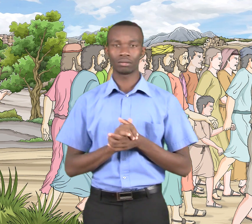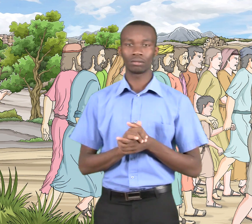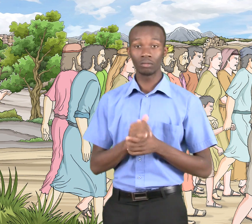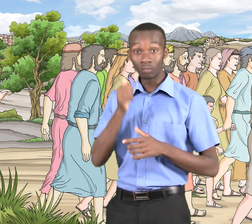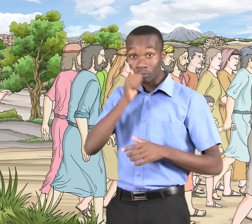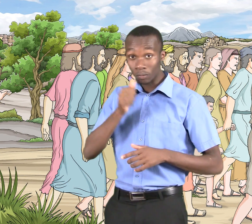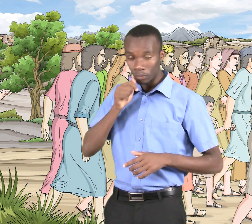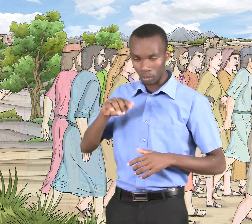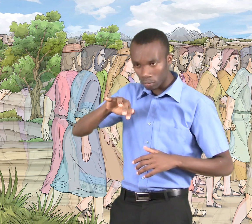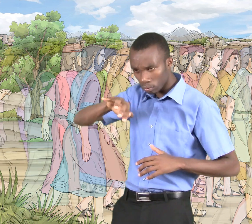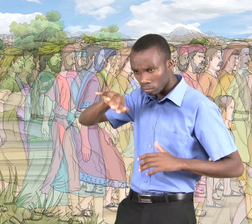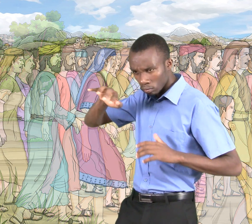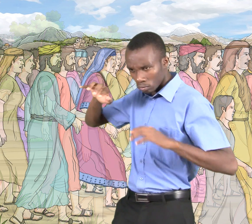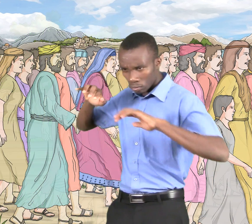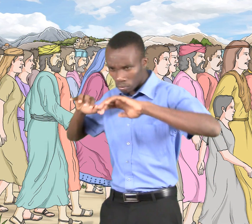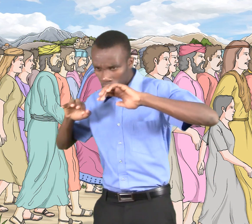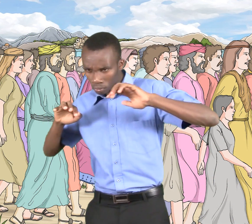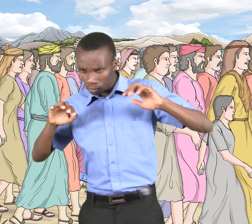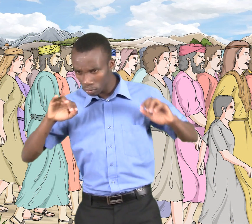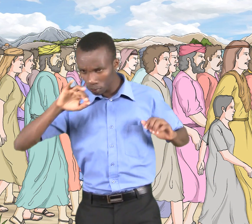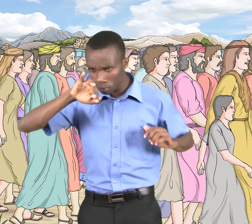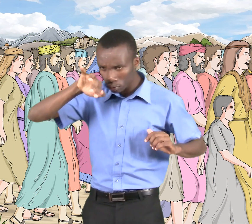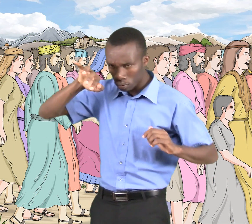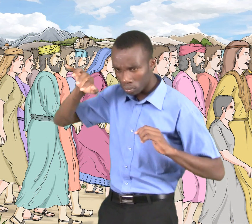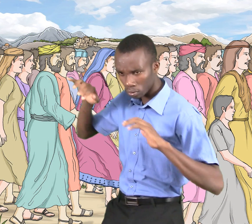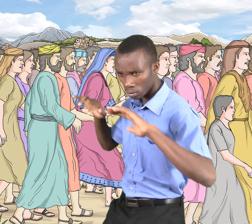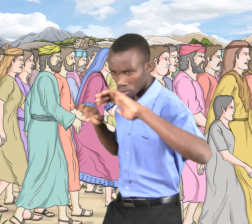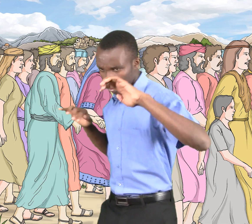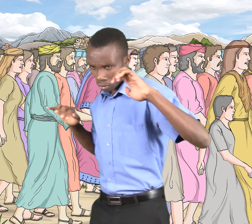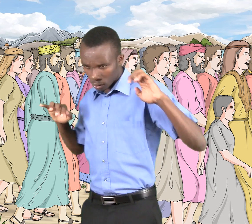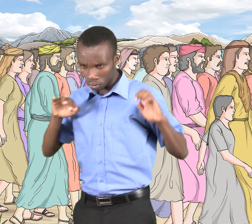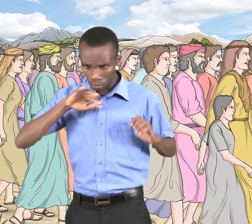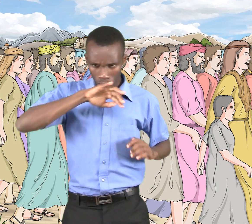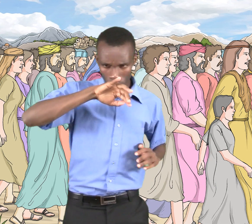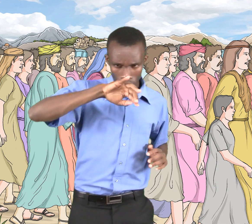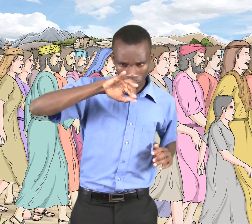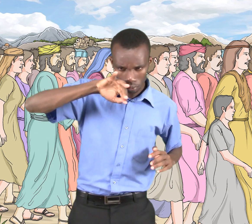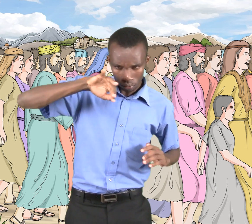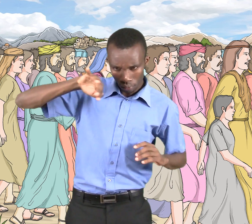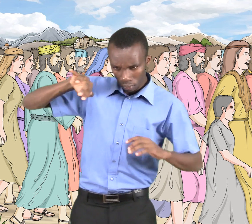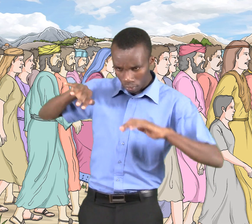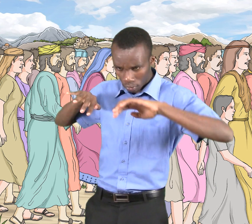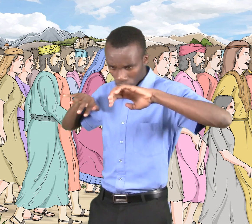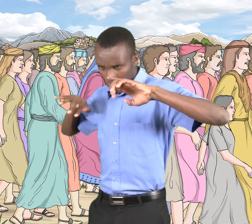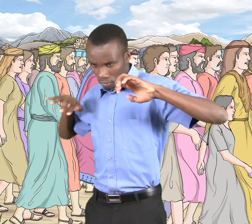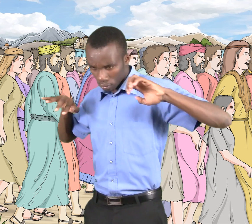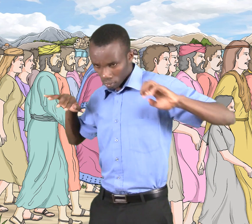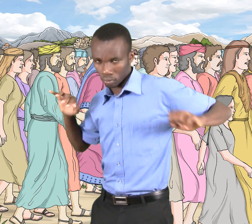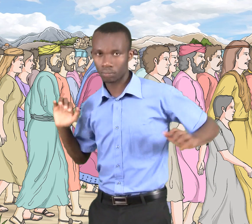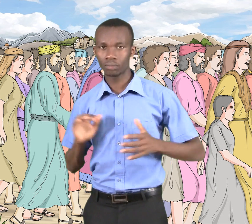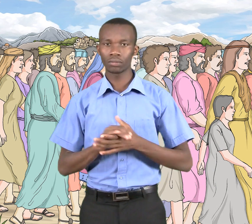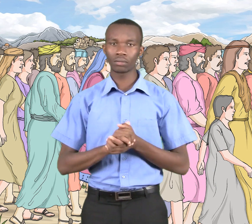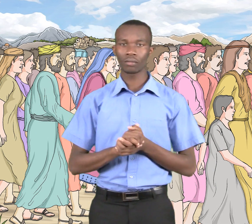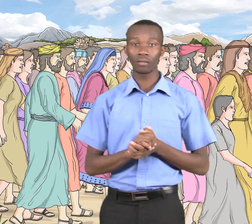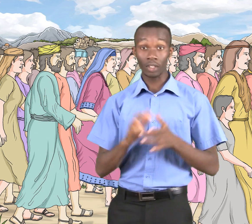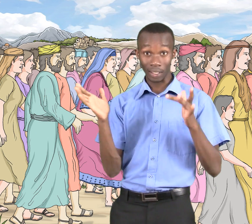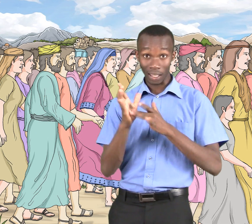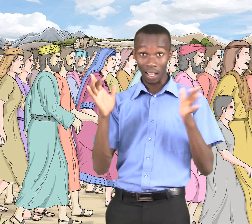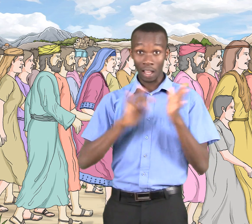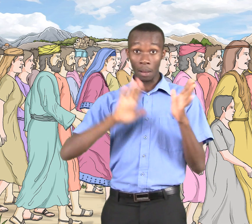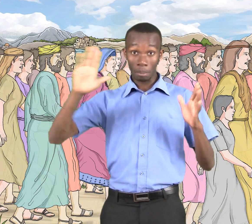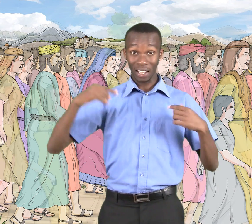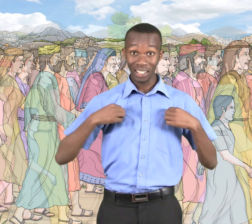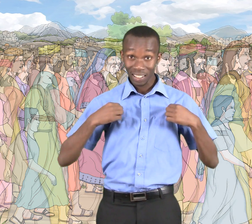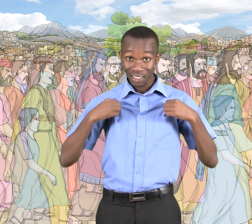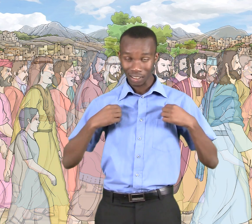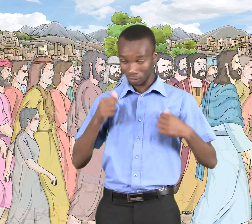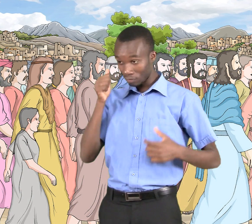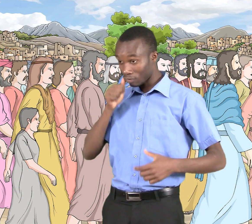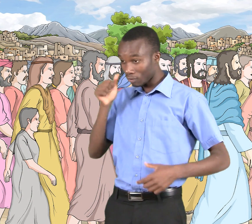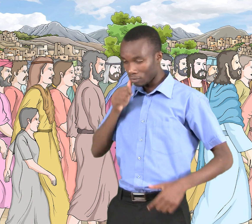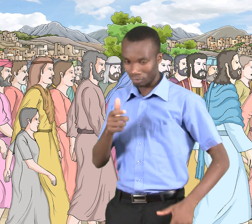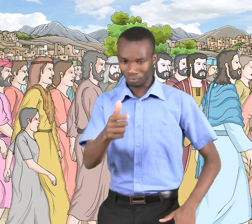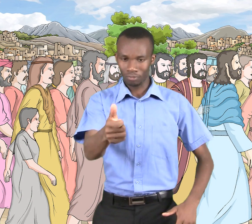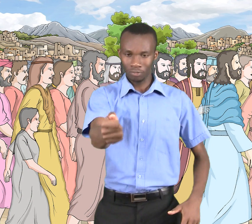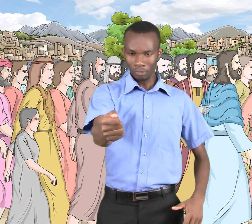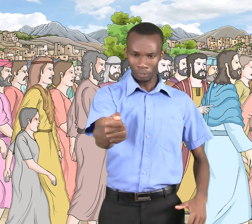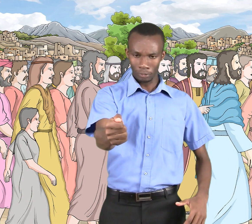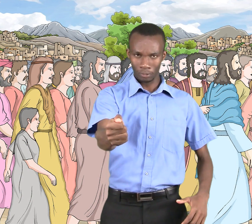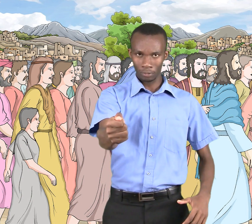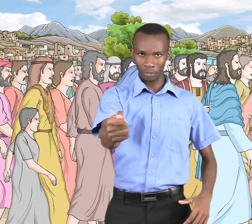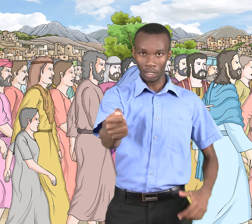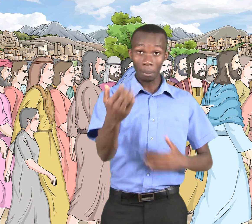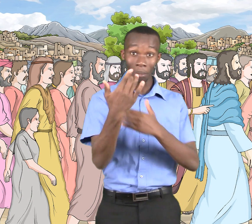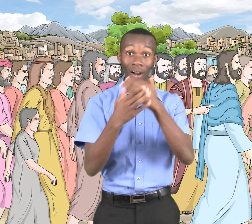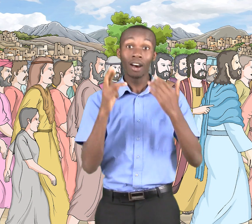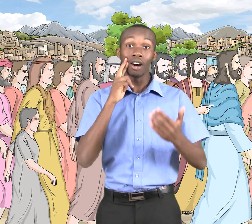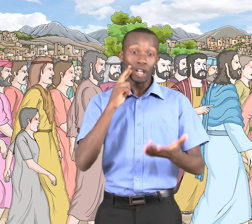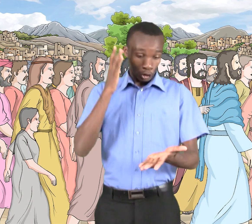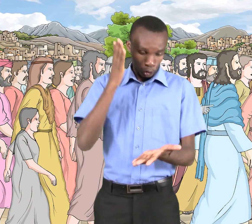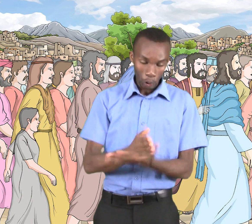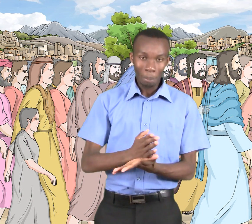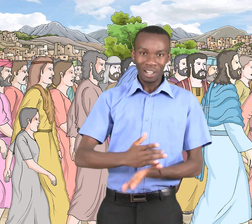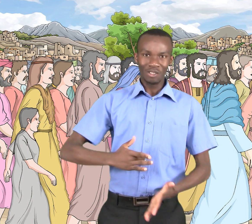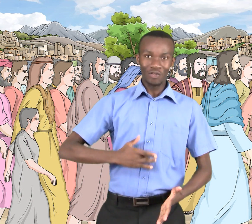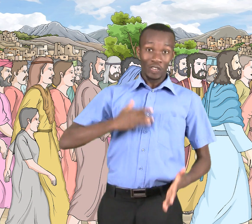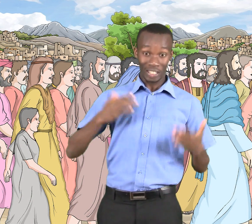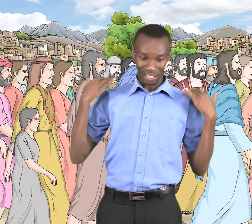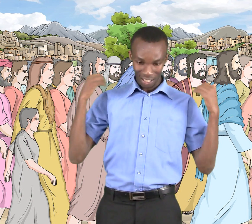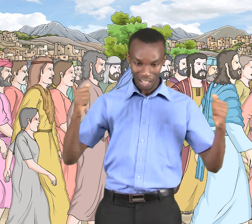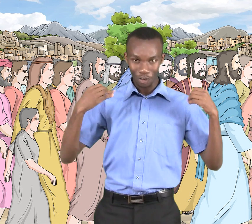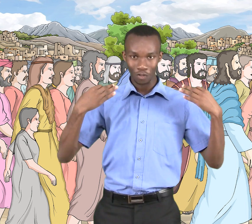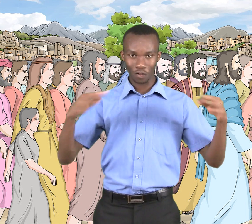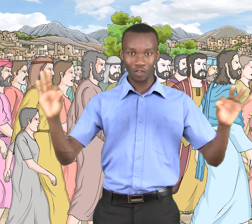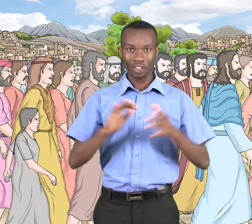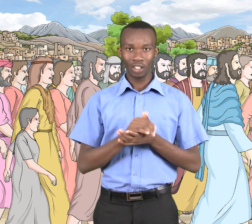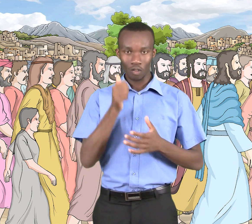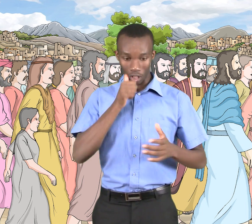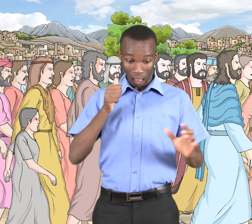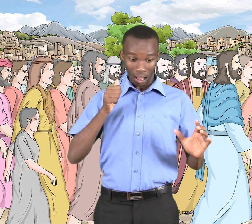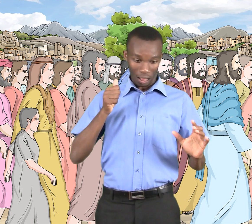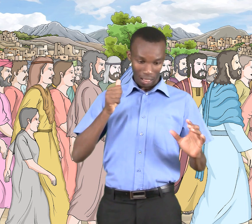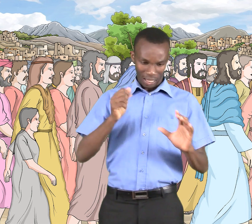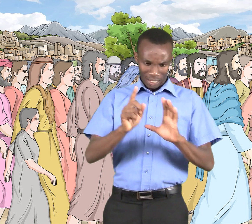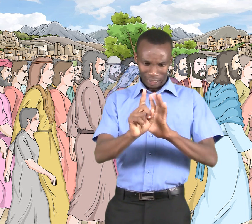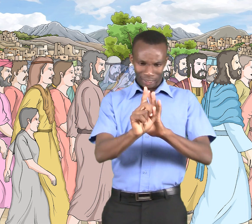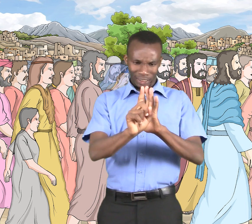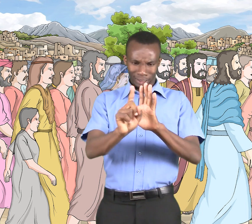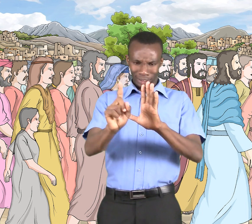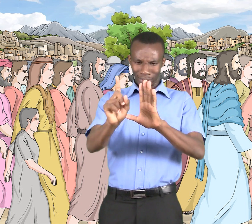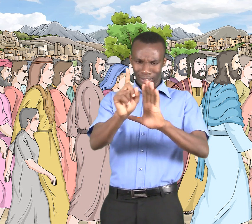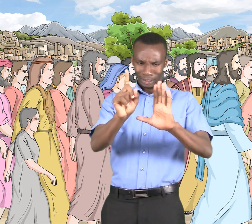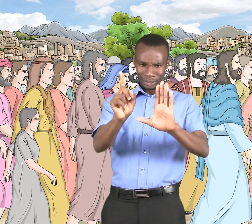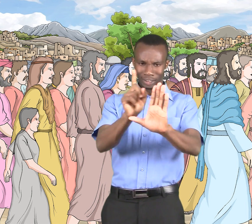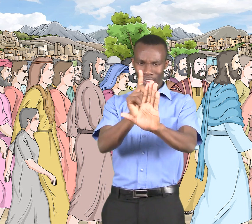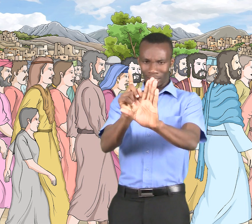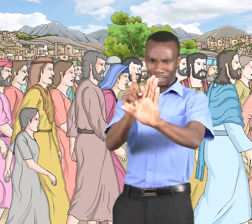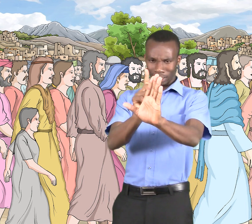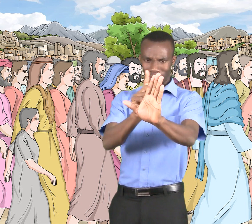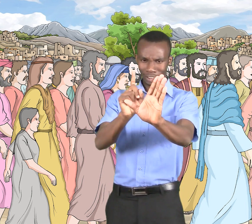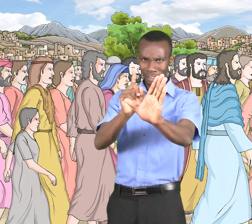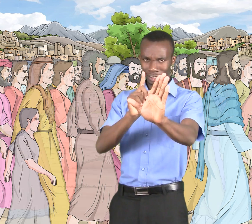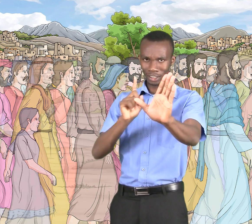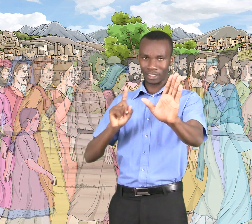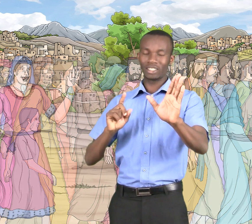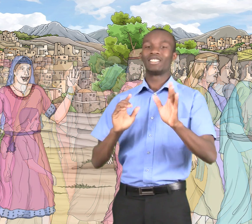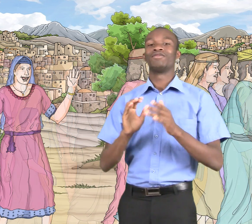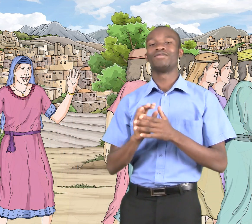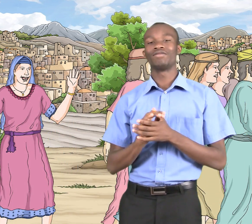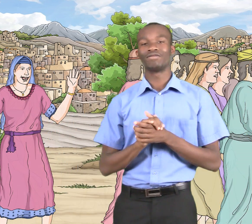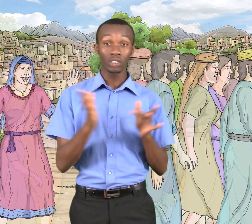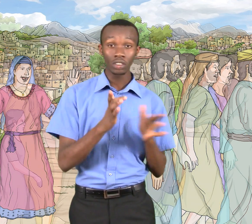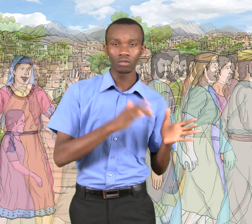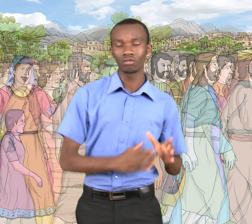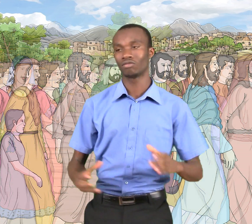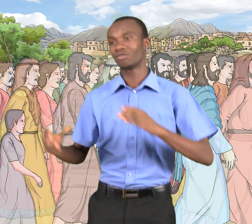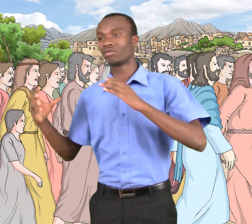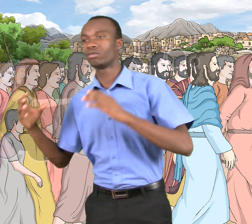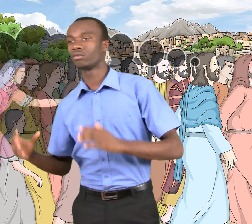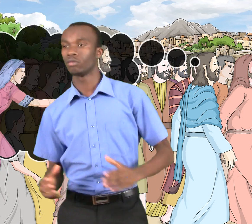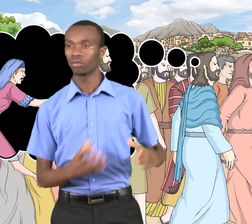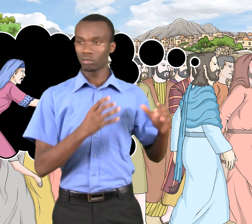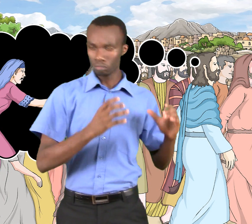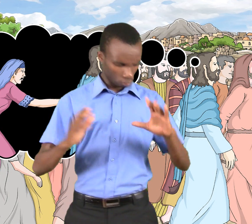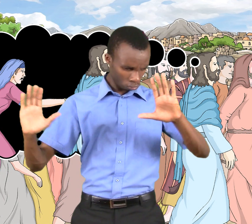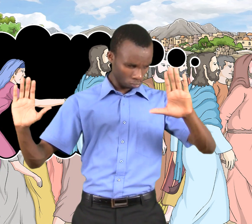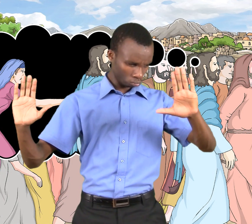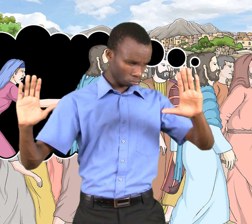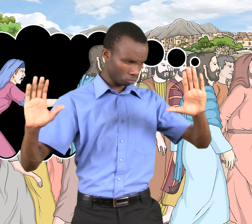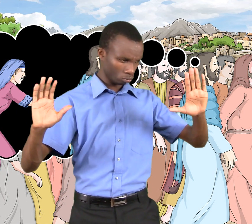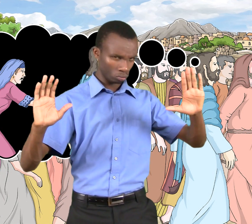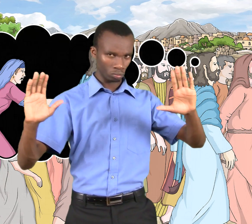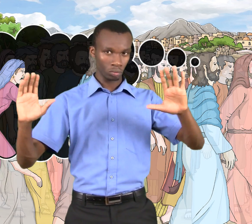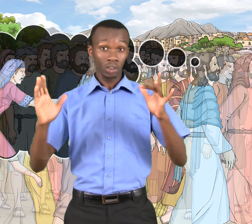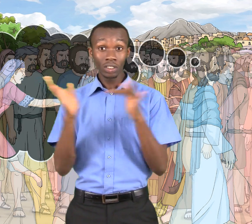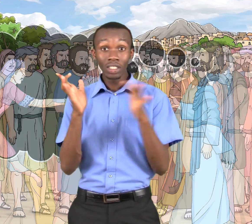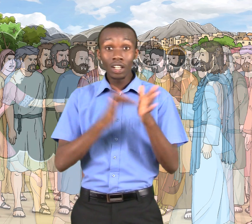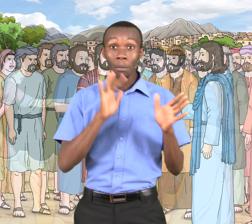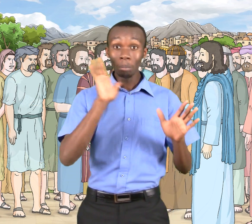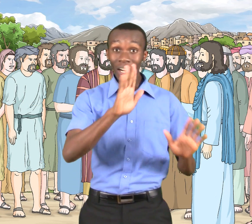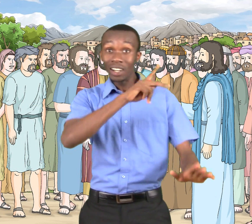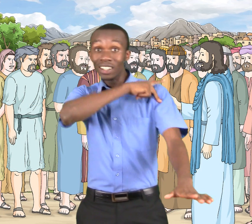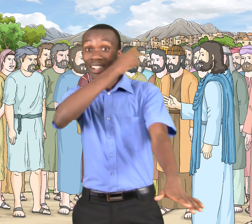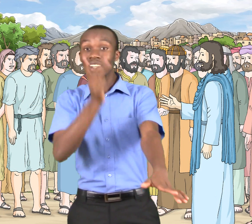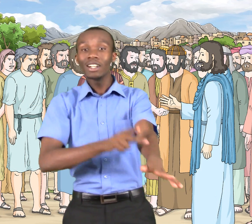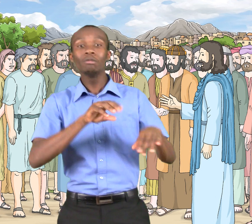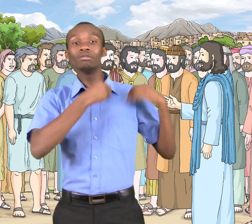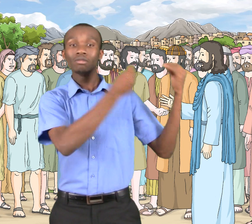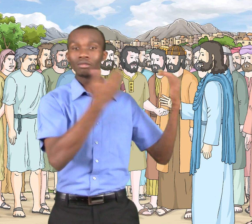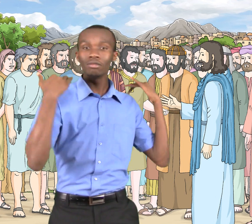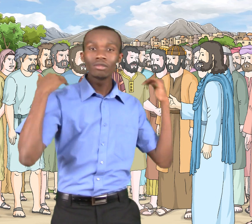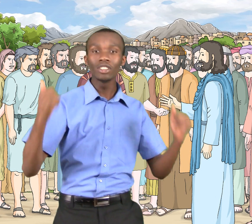Immediately her bleeding stopped, and she sensed in her body that she was healed of her affliction. At once Jesus was aware that power had gone out from Him.